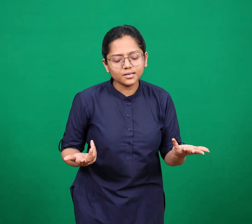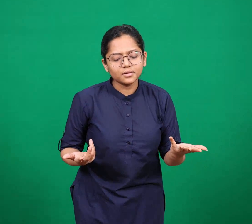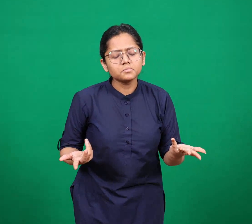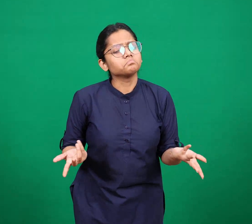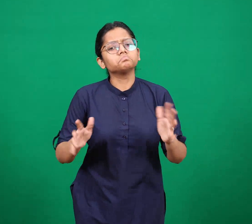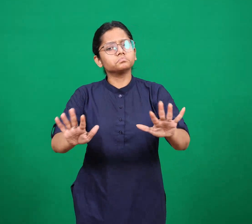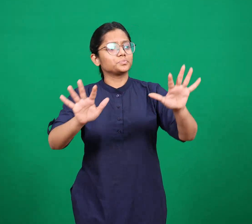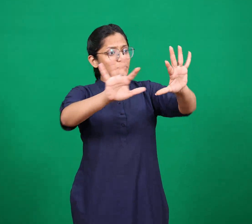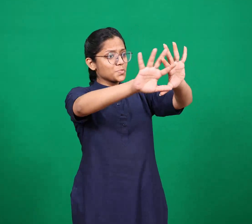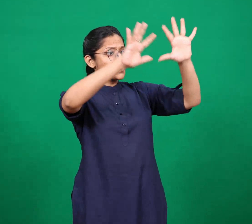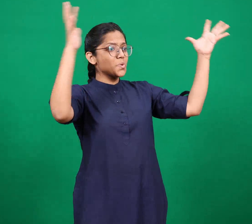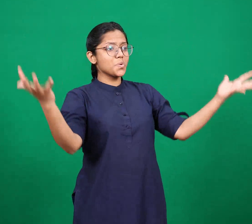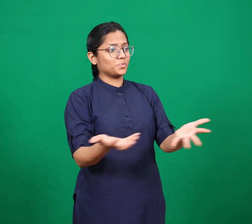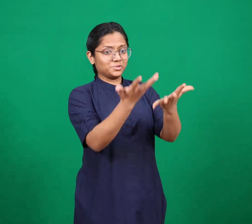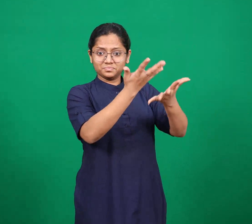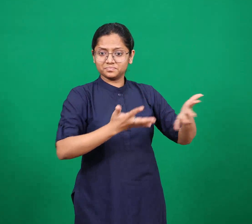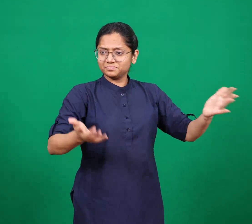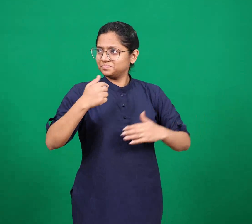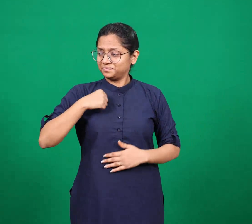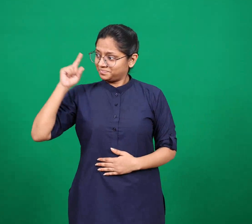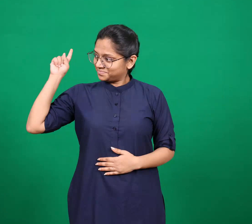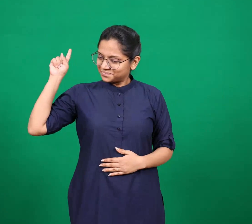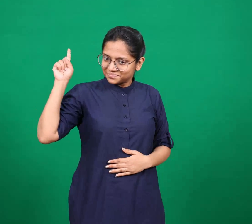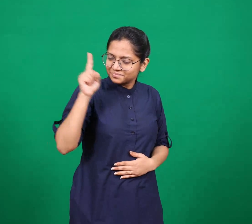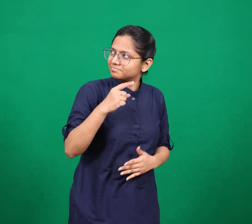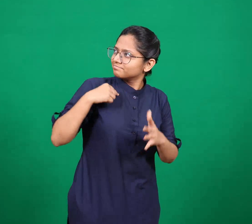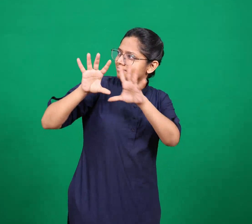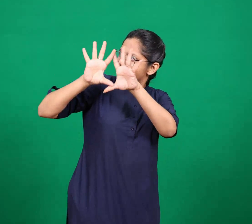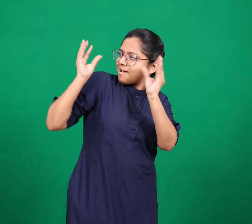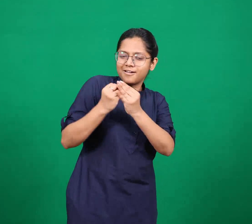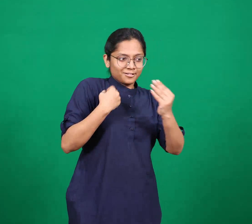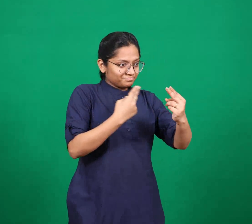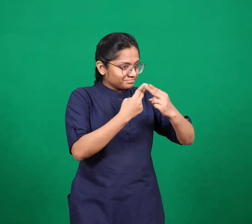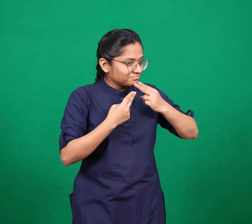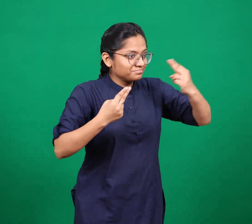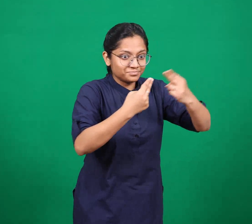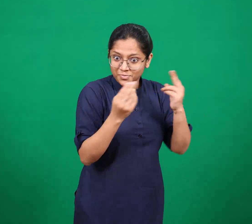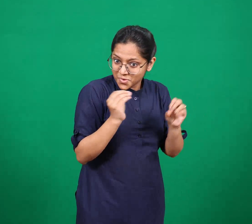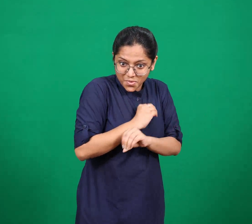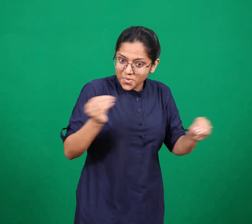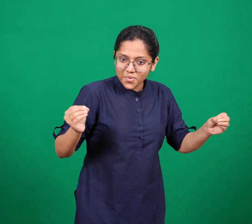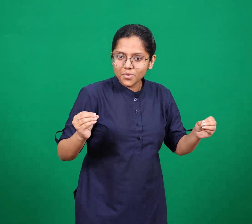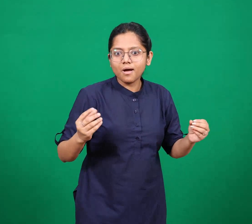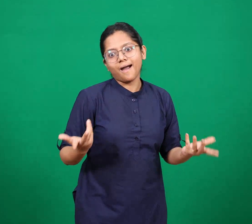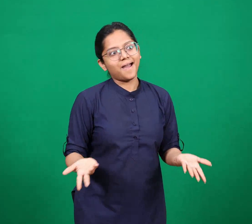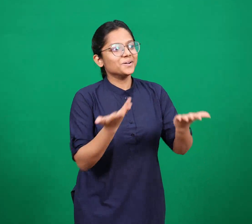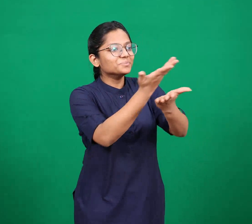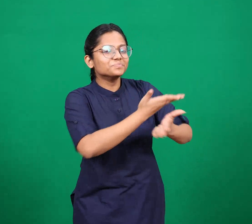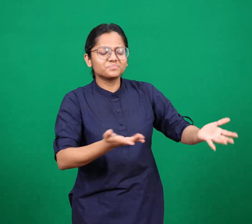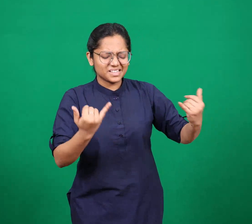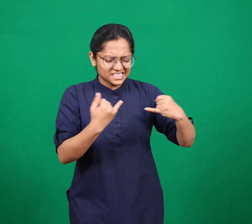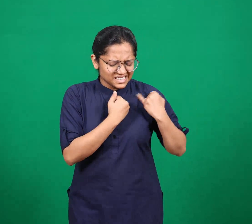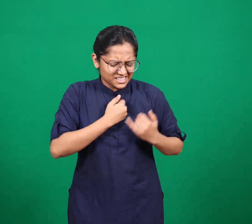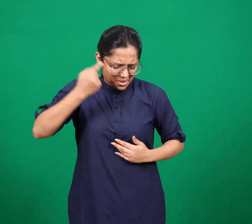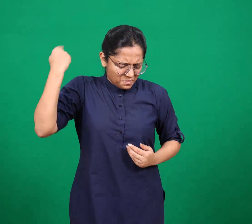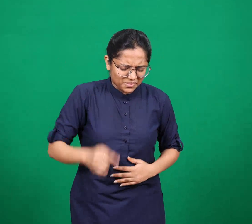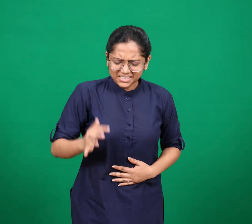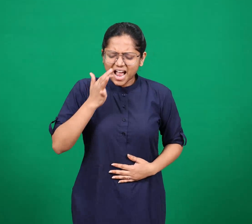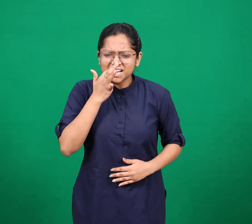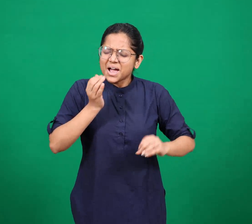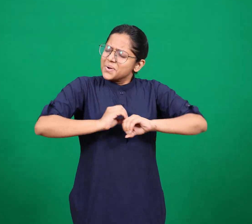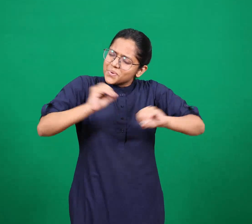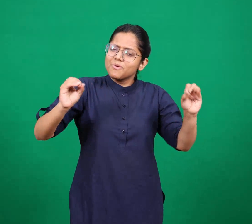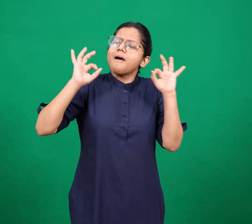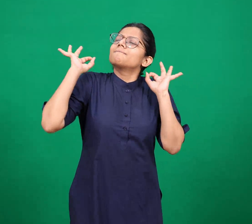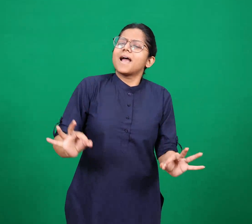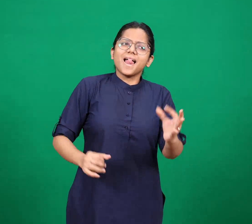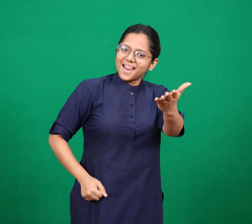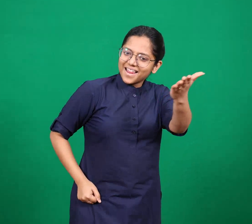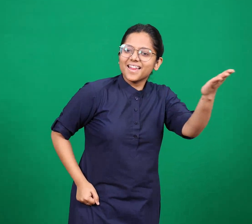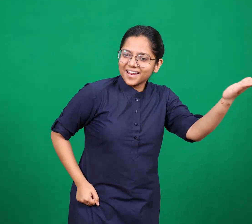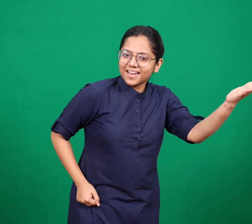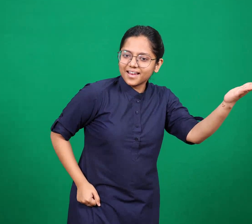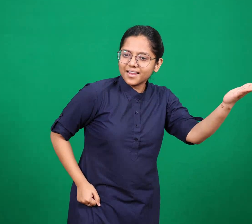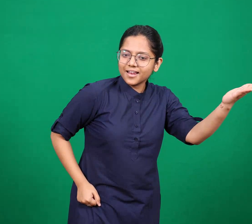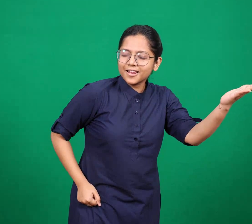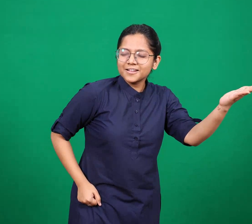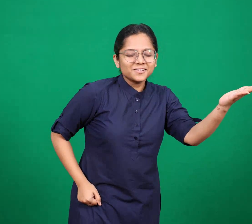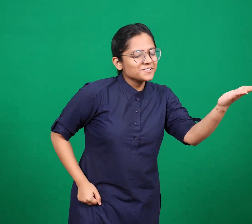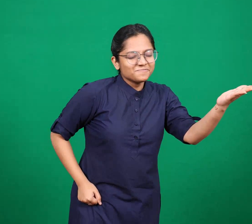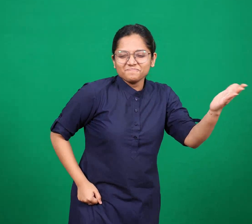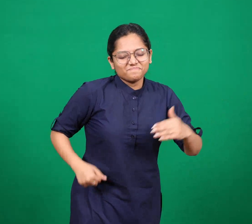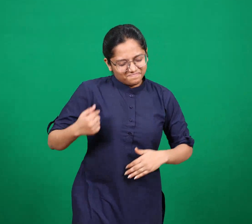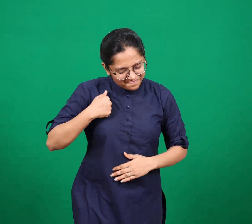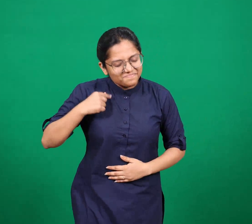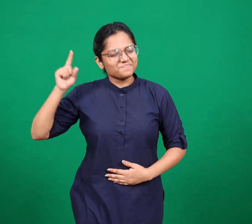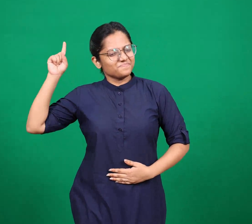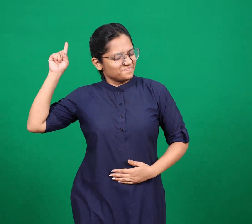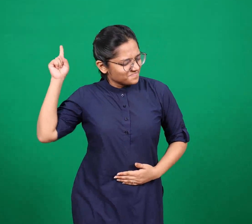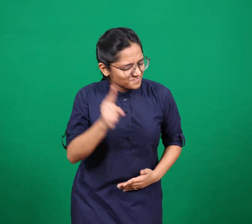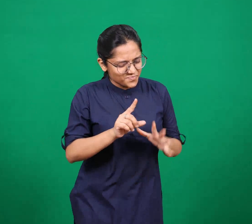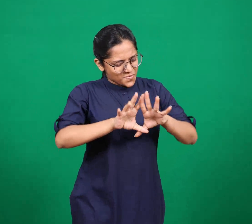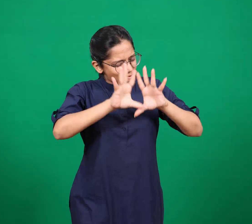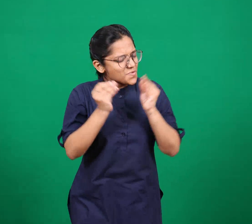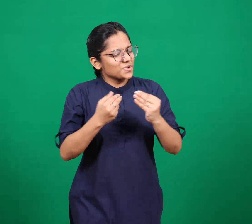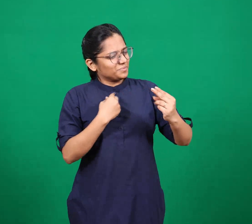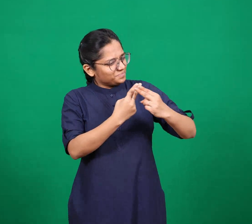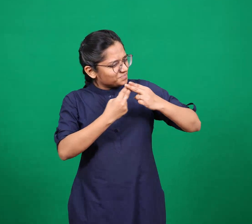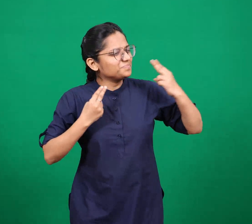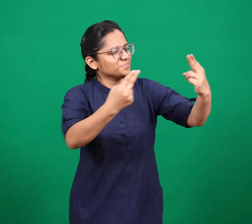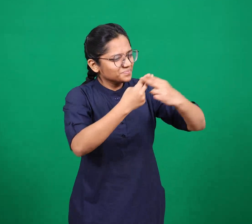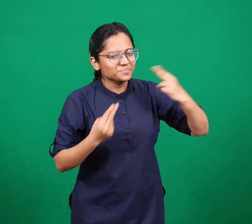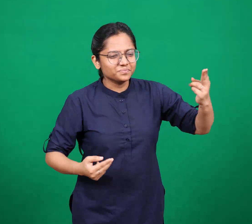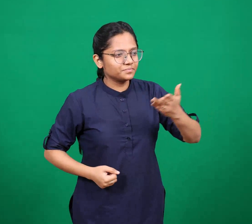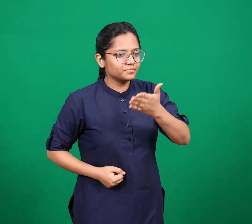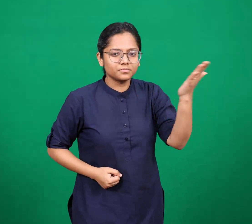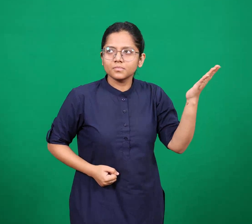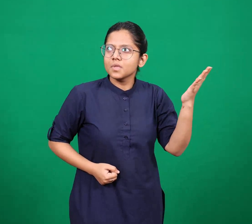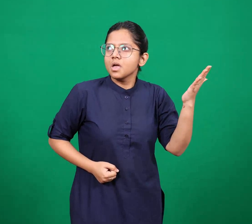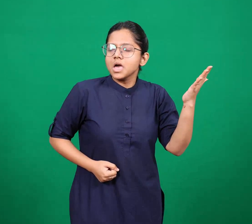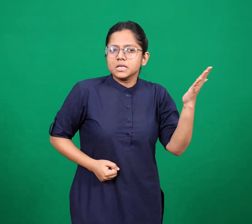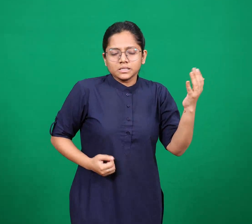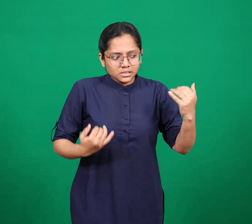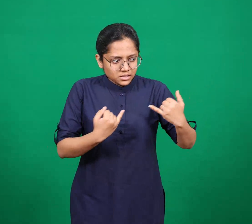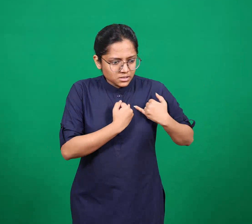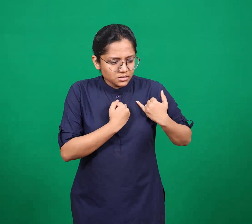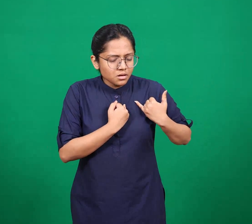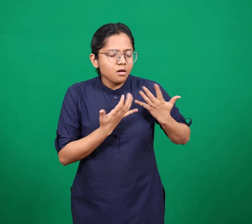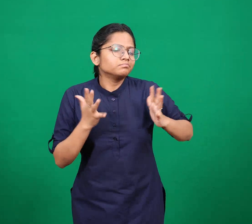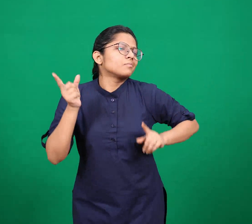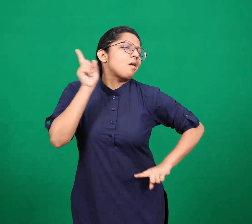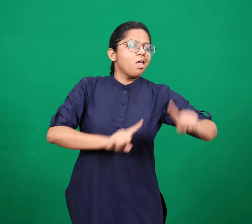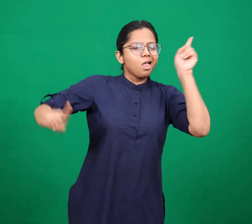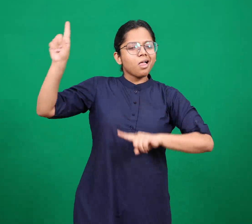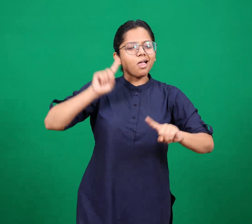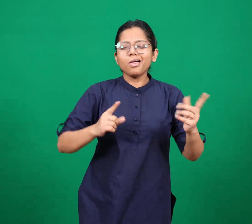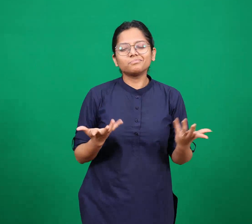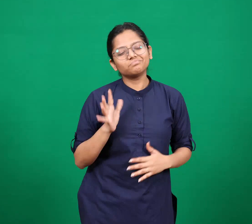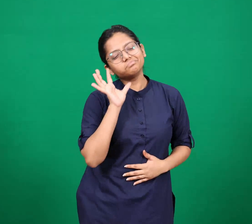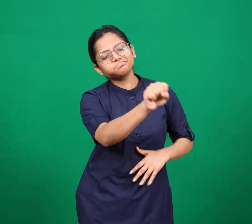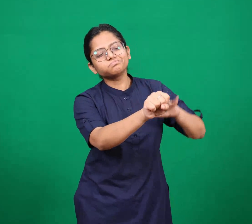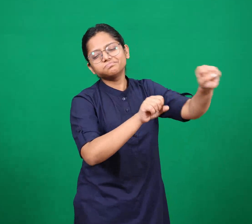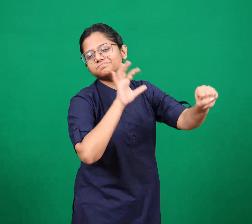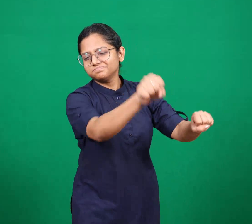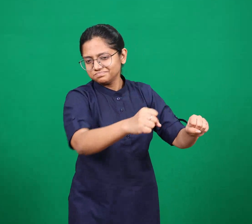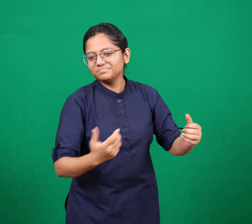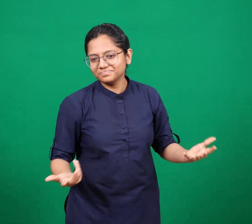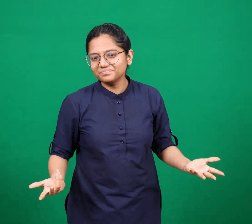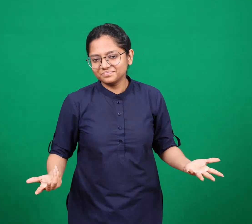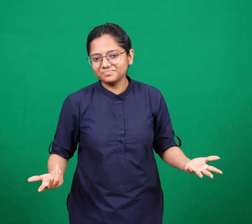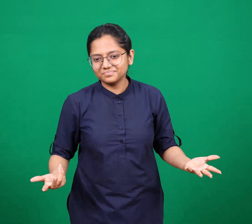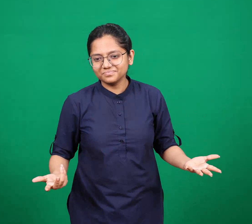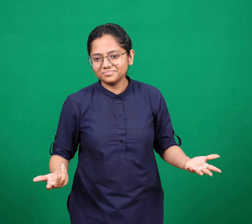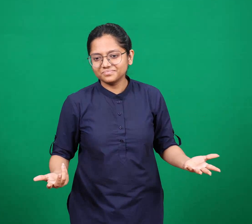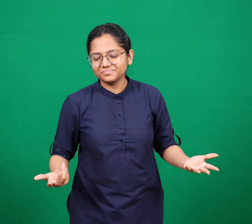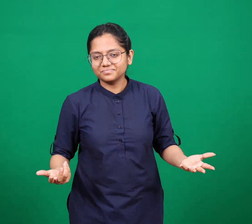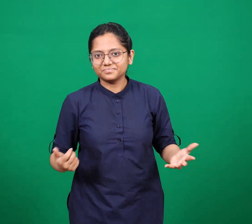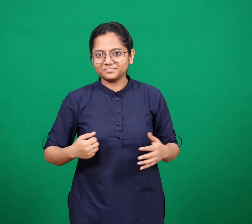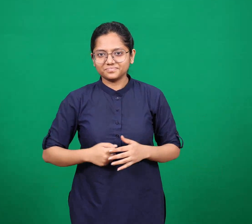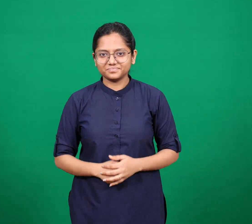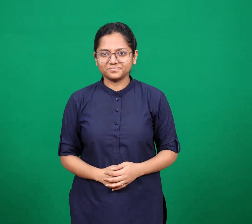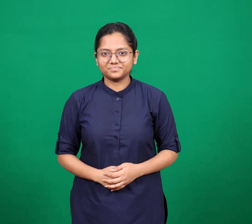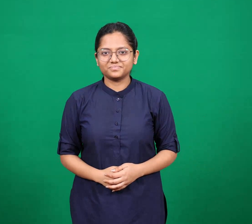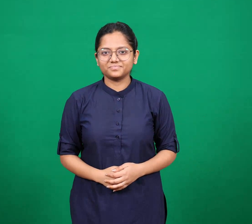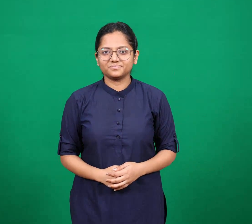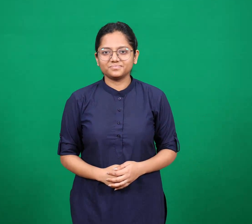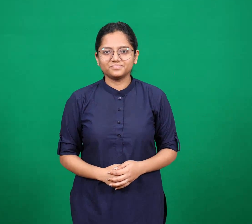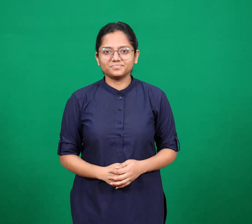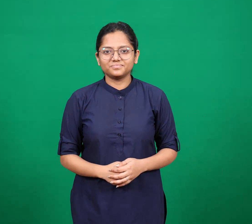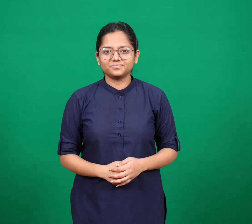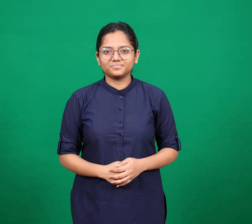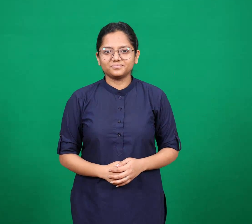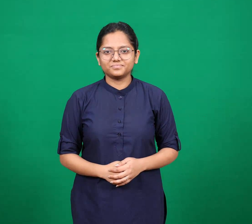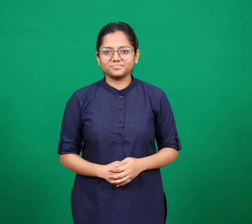If I had not come and spoken to them, they would not be guilty of sin. Now, however, they have no excuse for their sin.